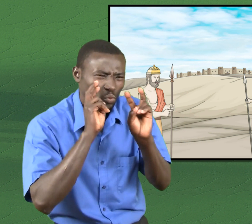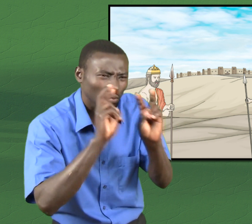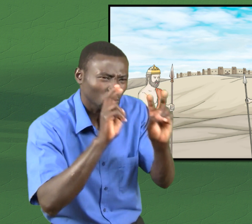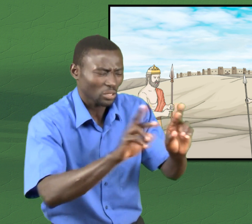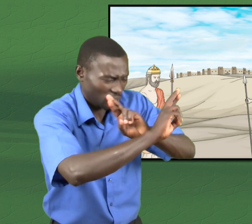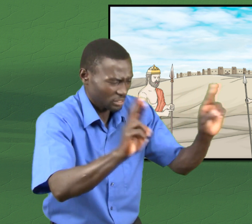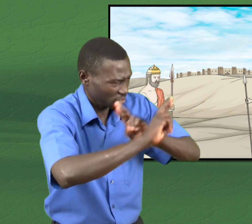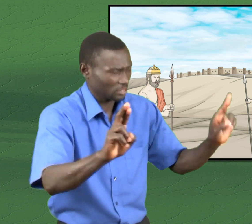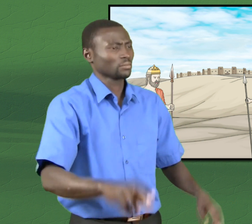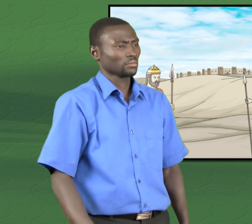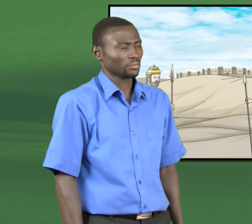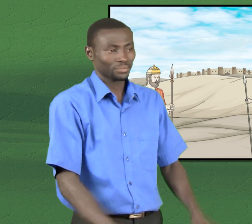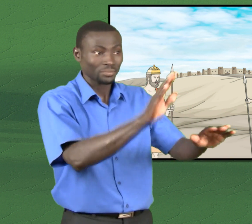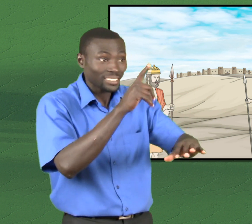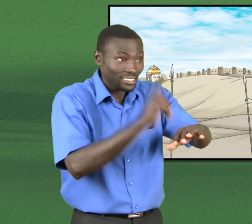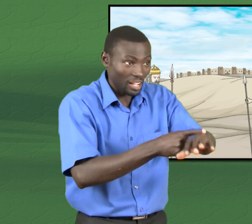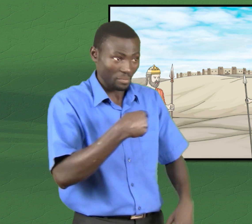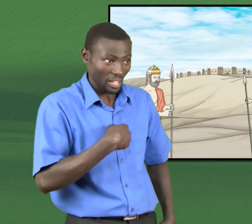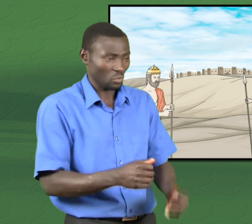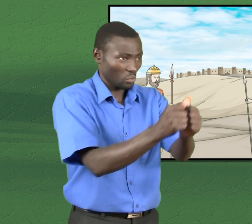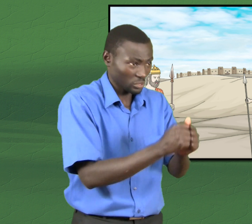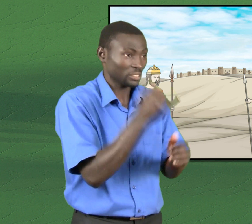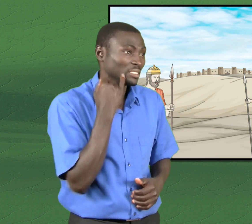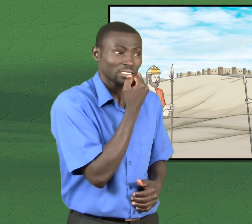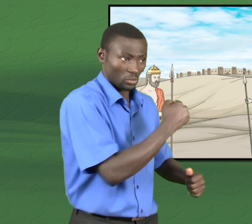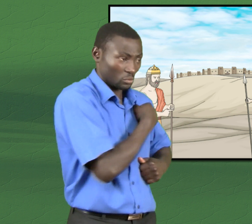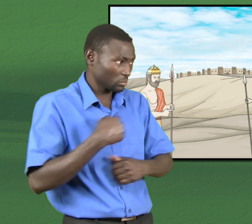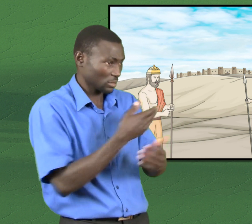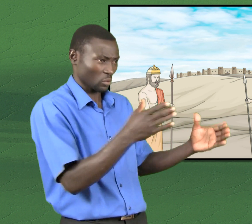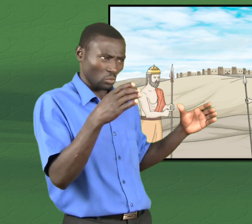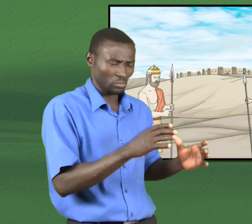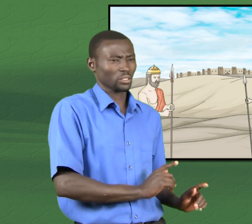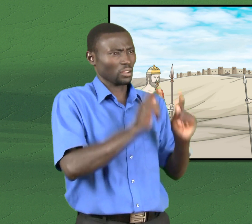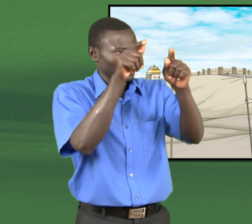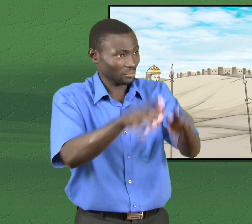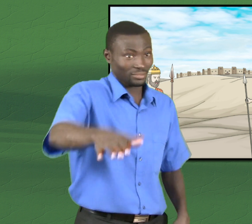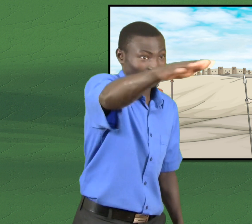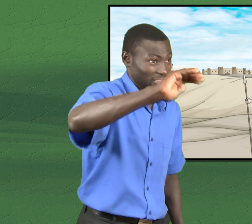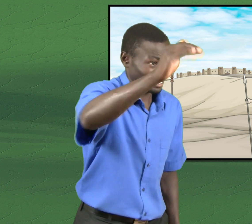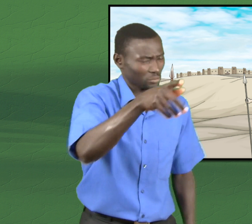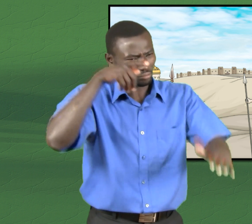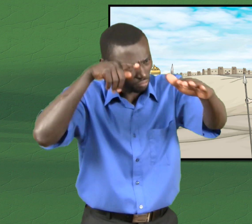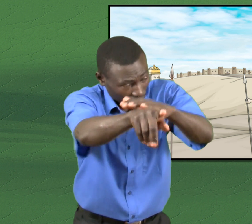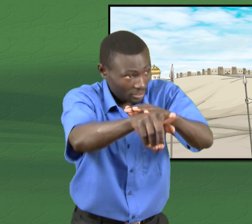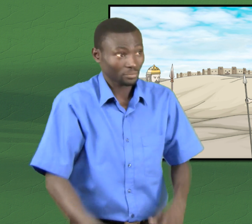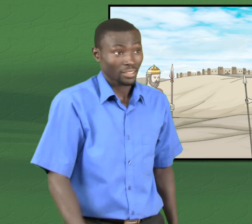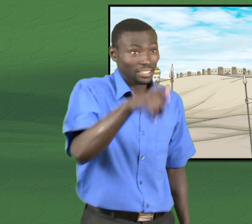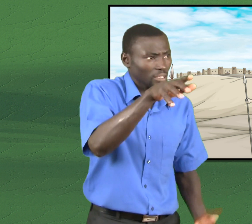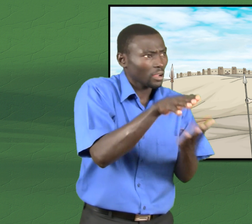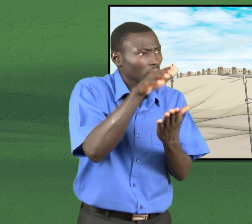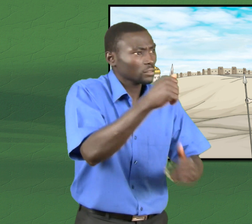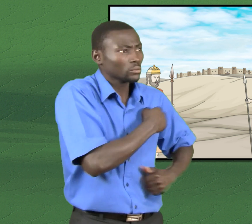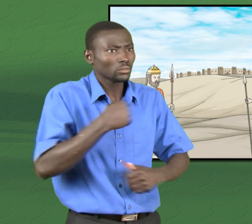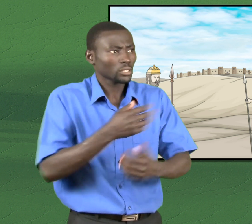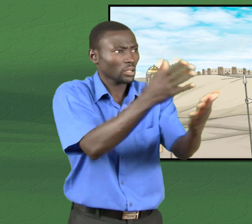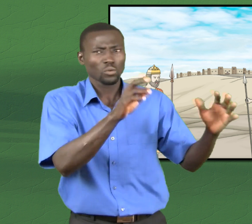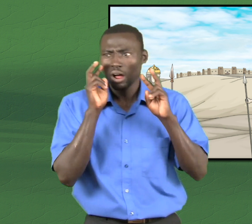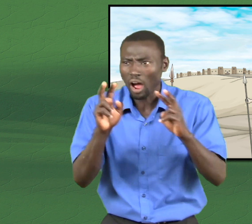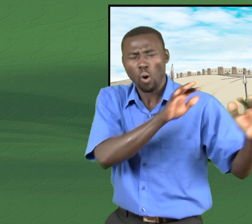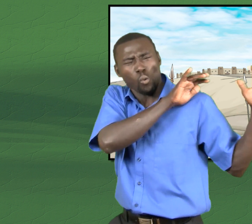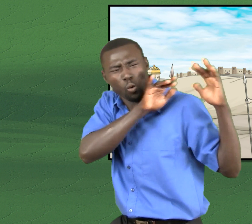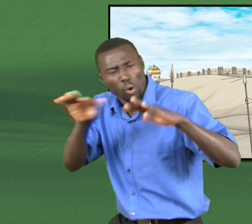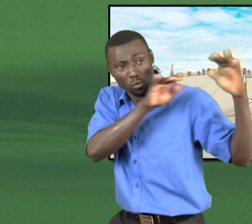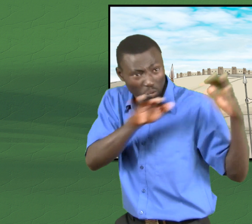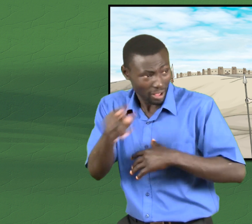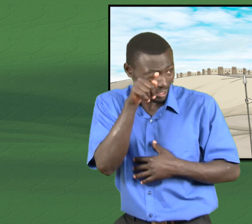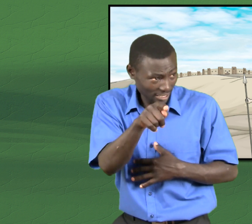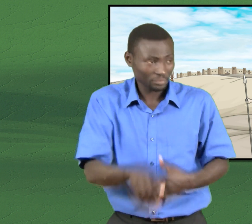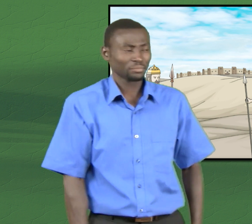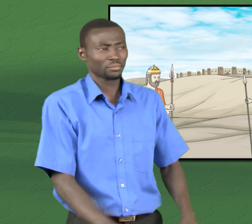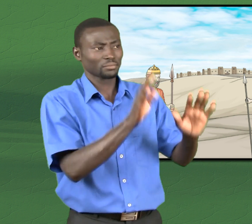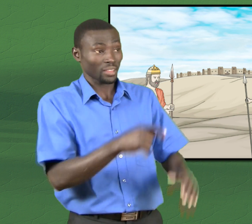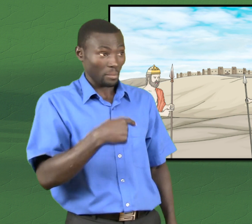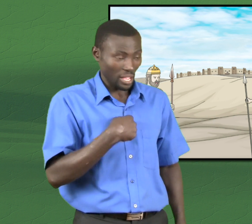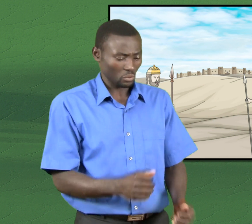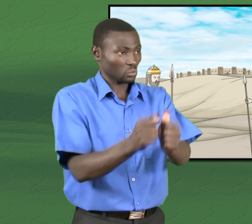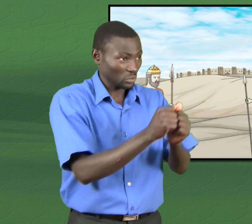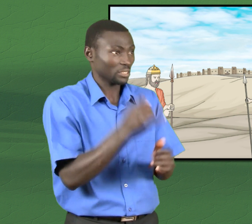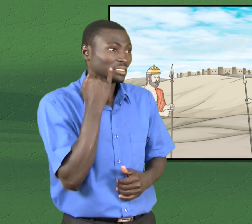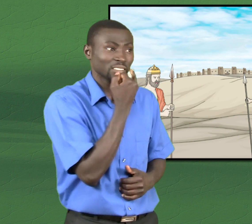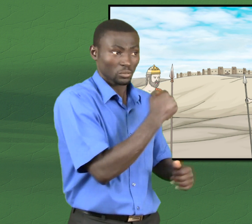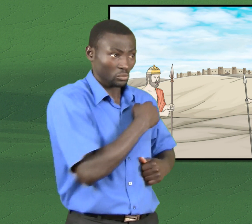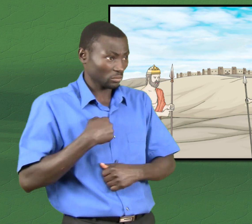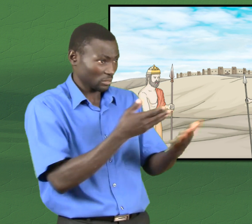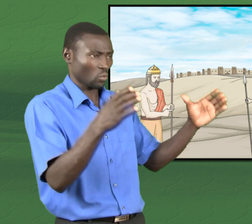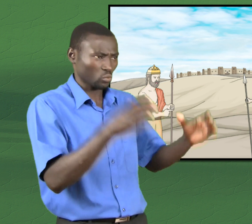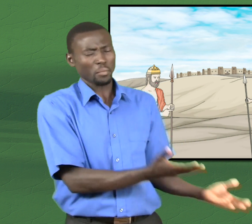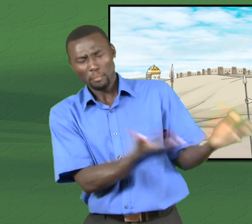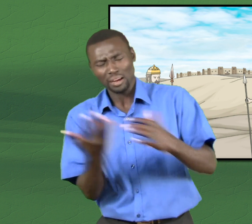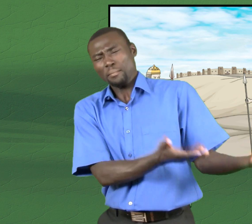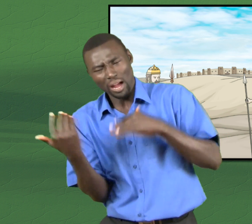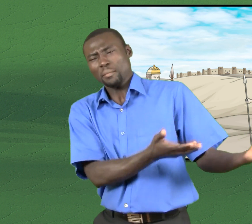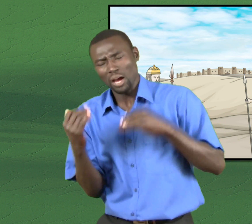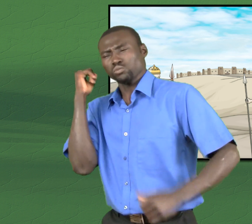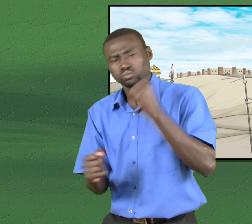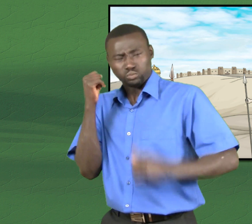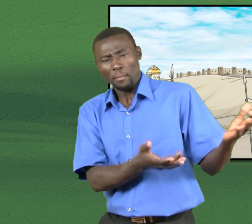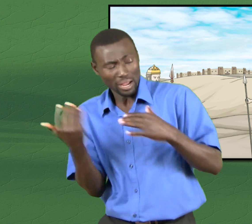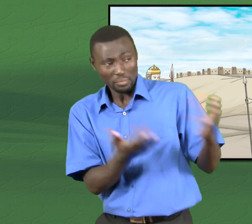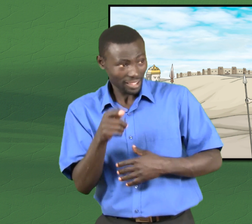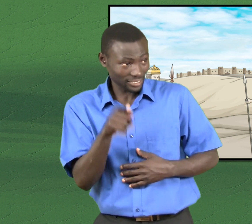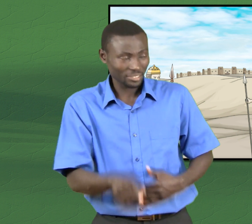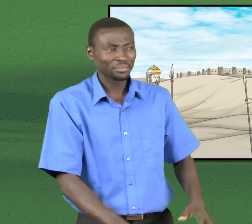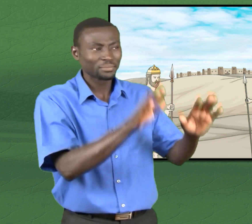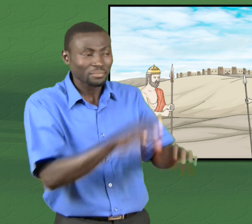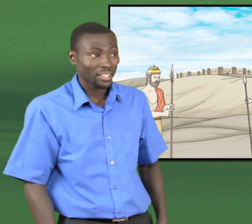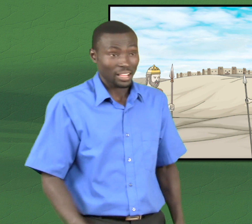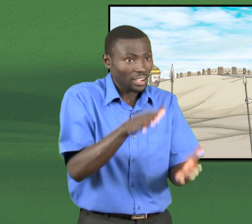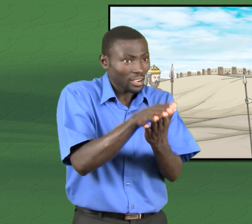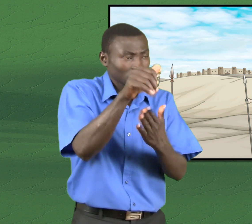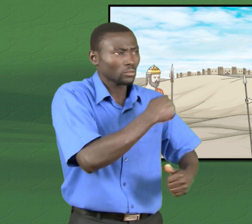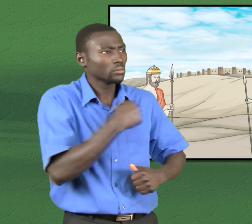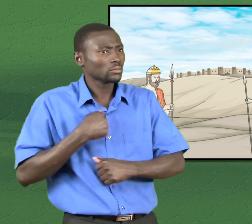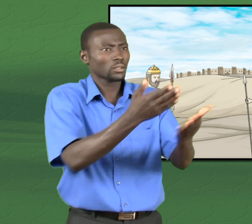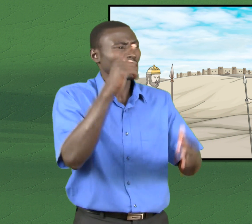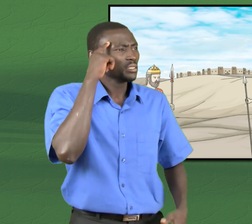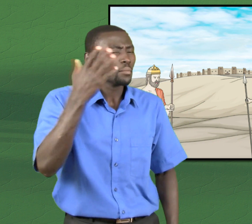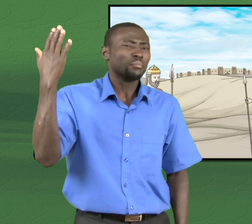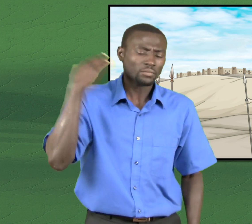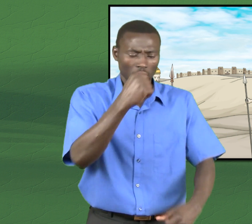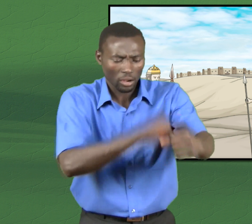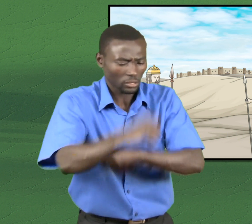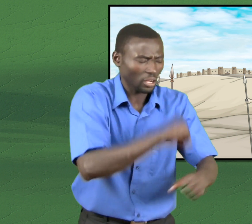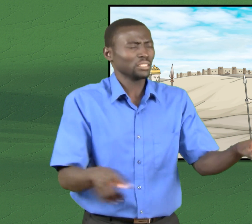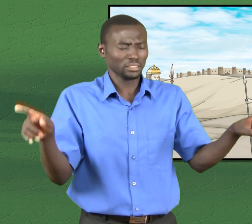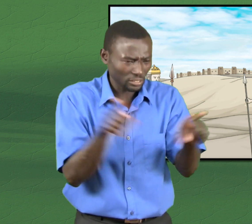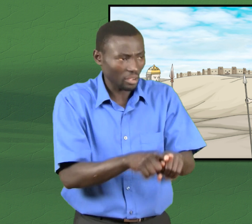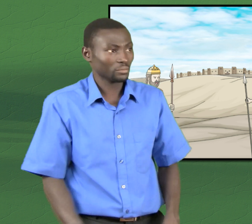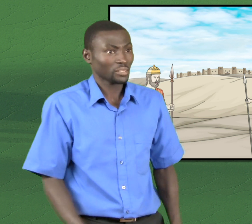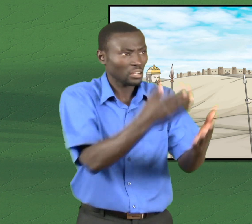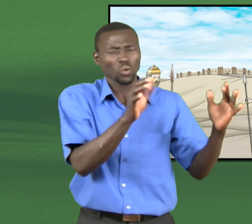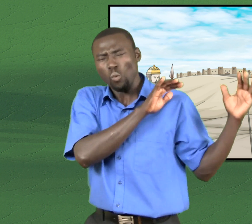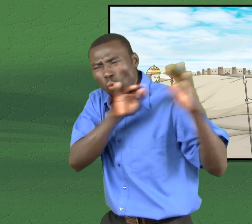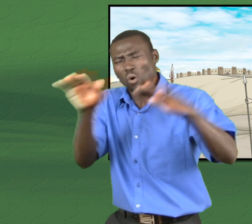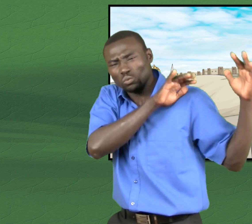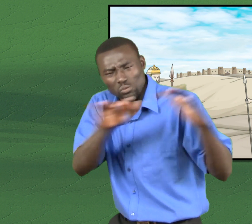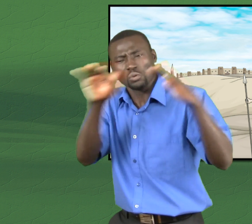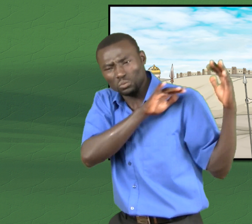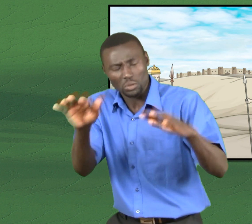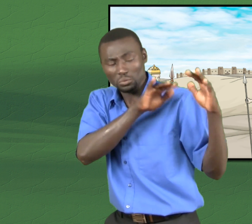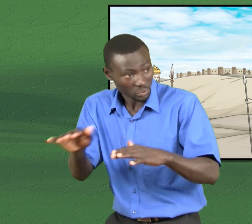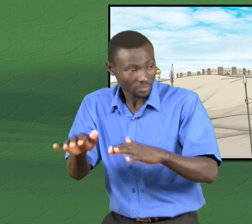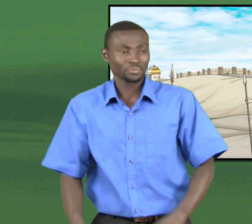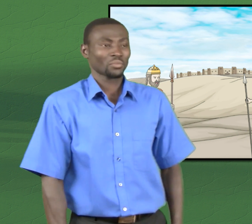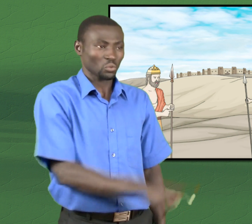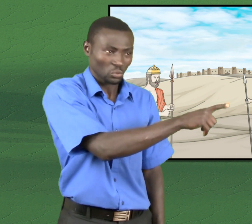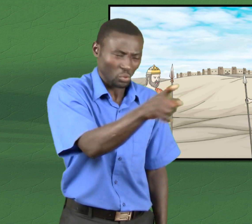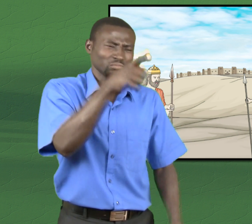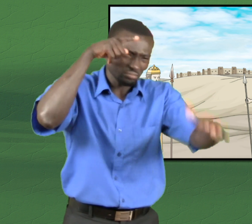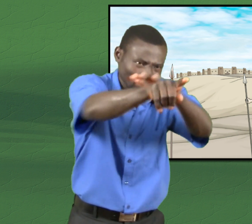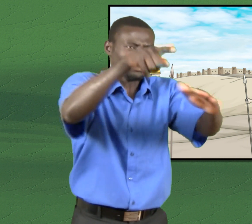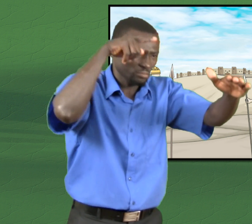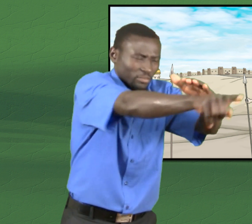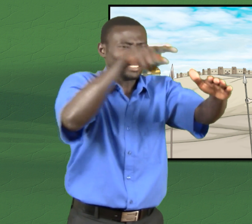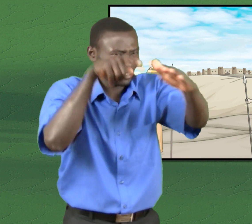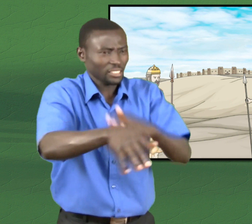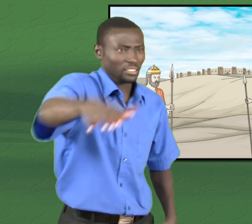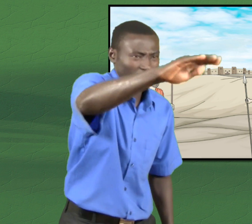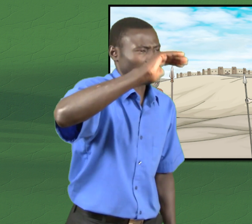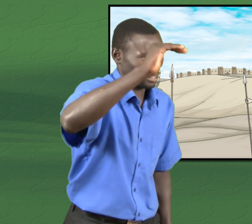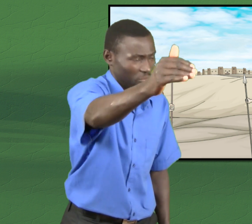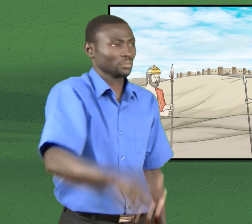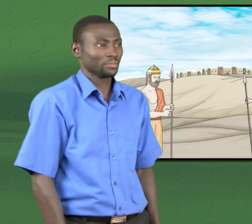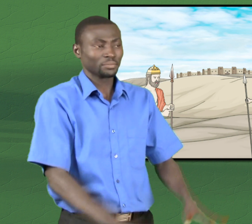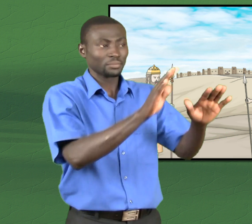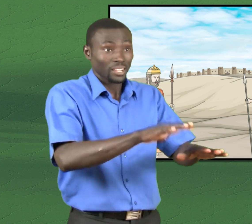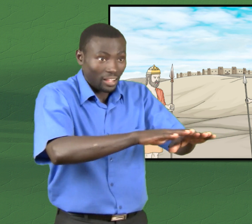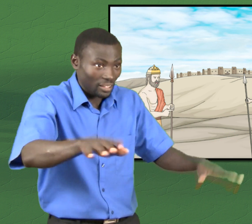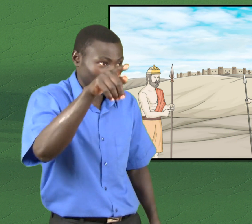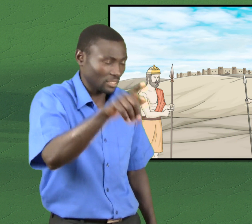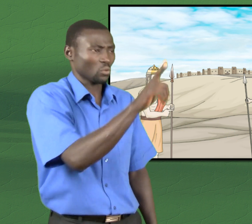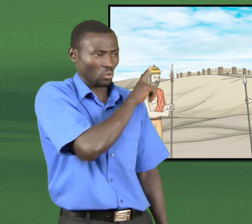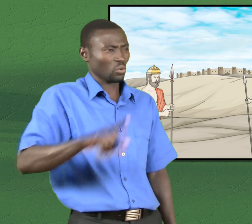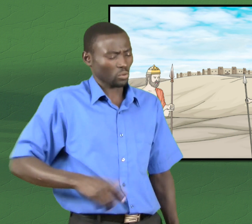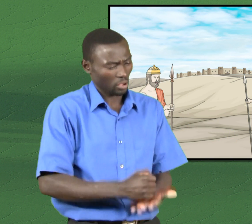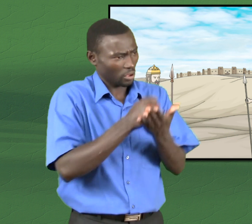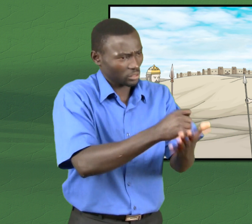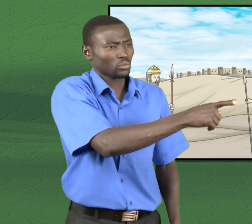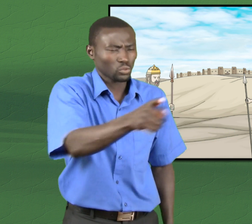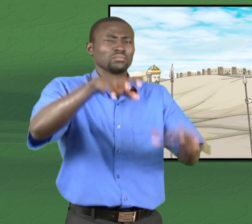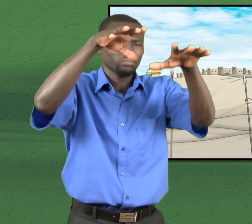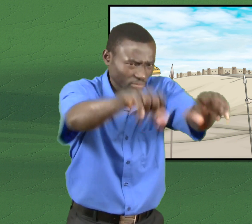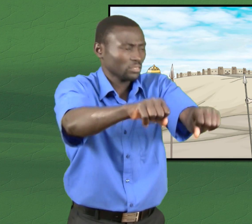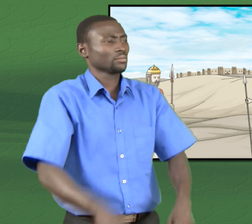They will pursue us until we have drawn them away from the city, for they will say, ‘The Israelites are running away from us as they did before.’ So as we flee from them, you are to rise from the ambush and seize the city, for the LORD your God will deliver it into your hand.